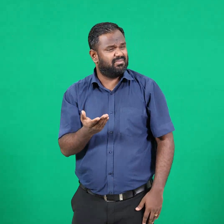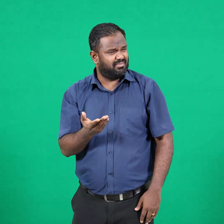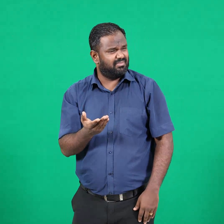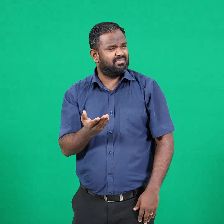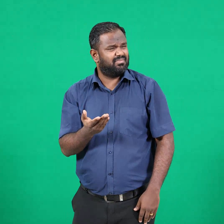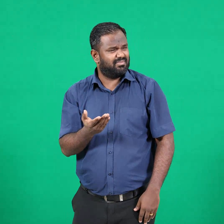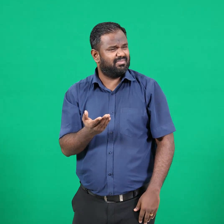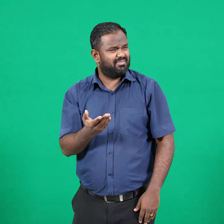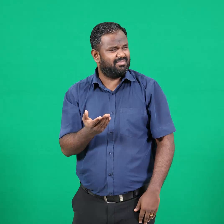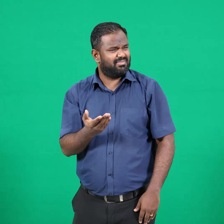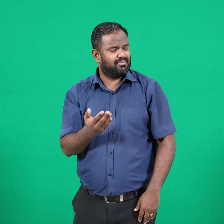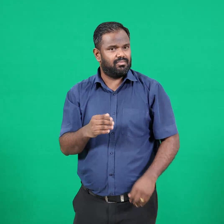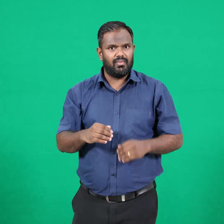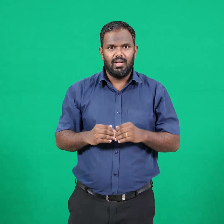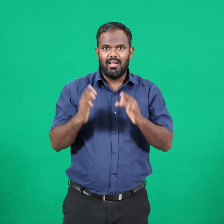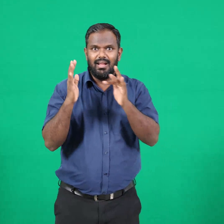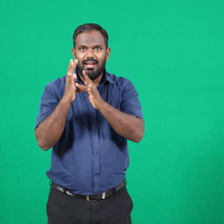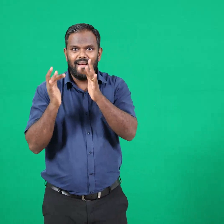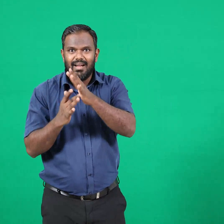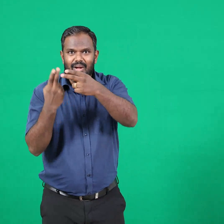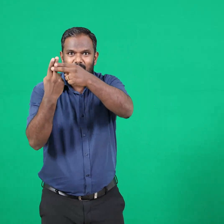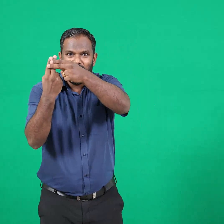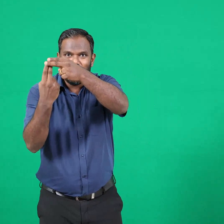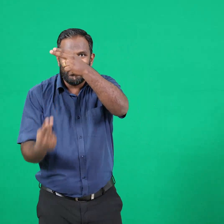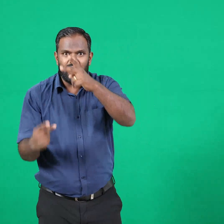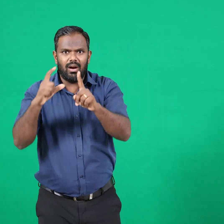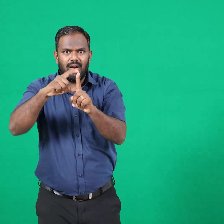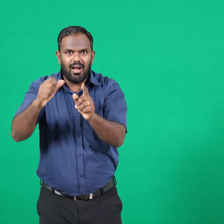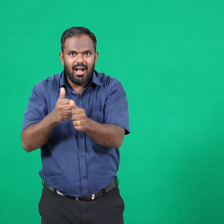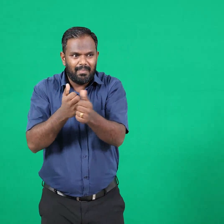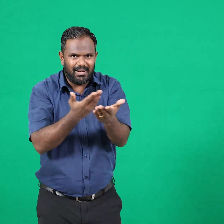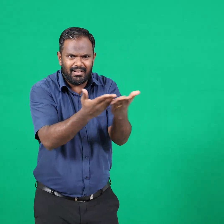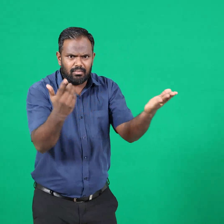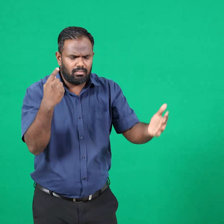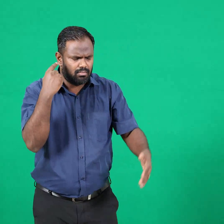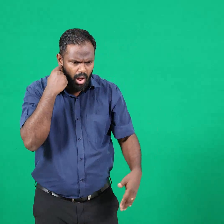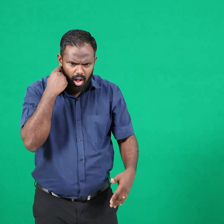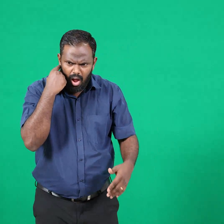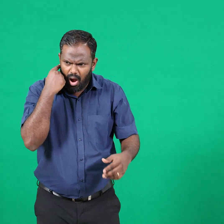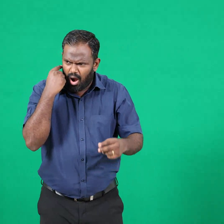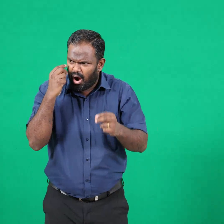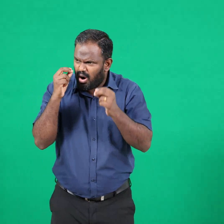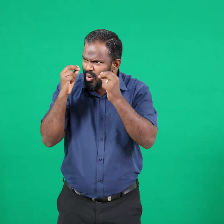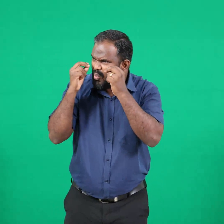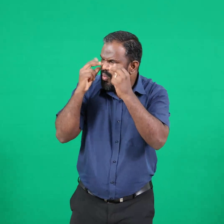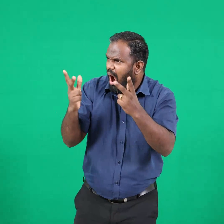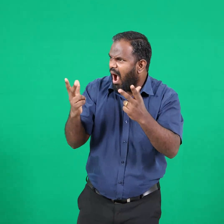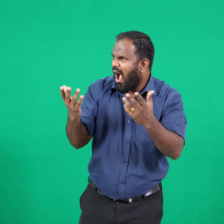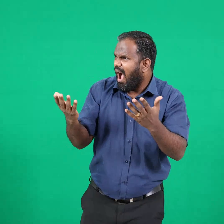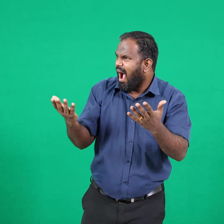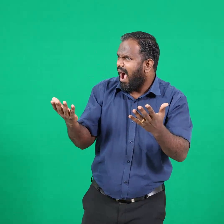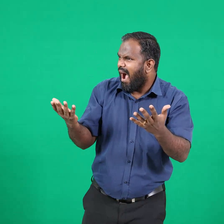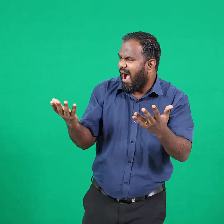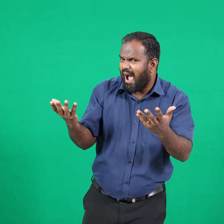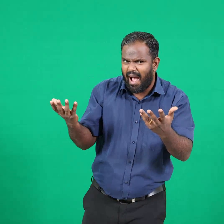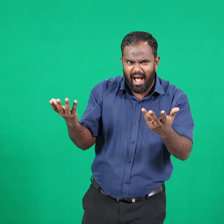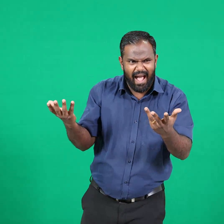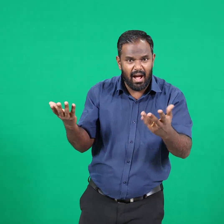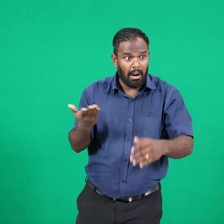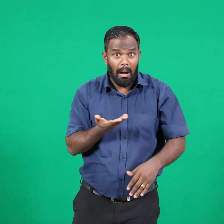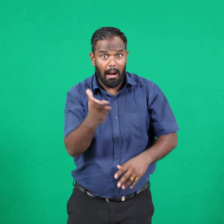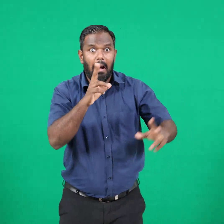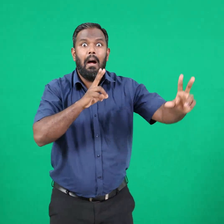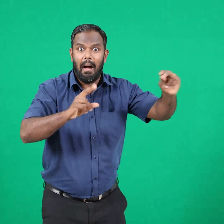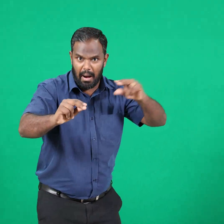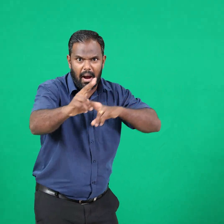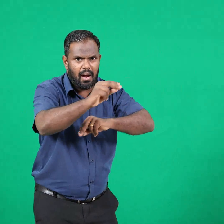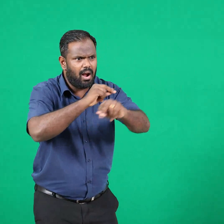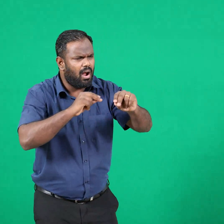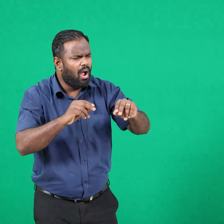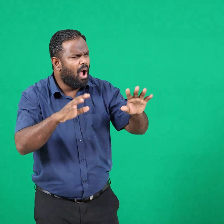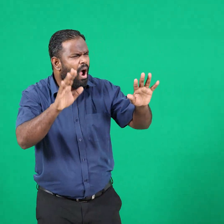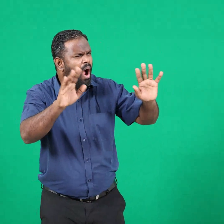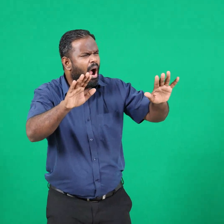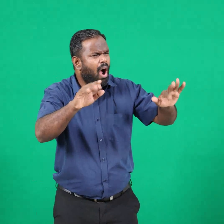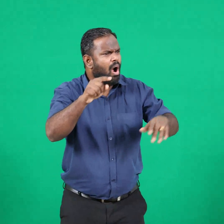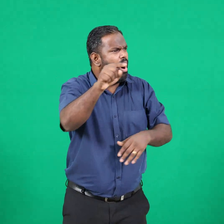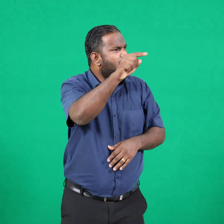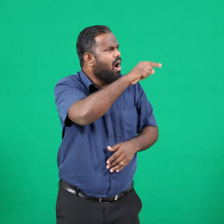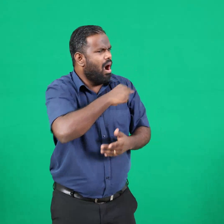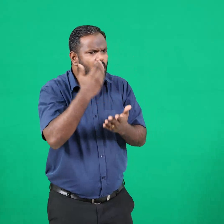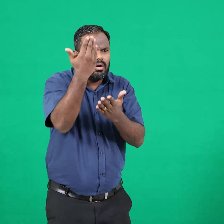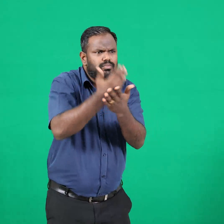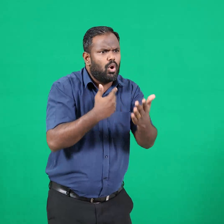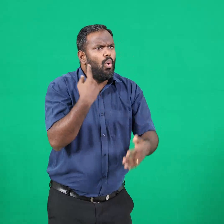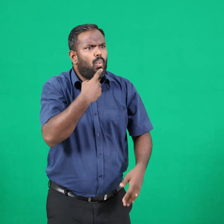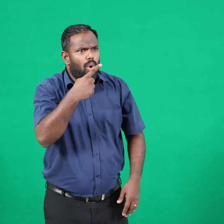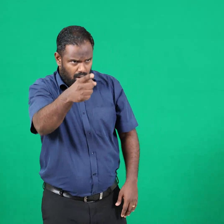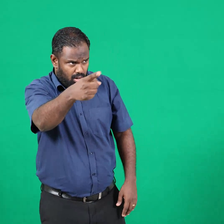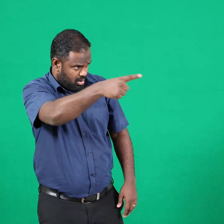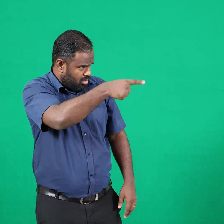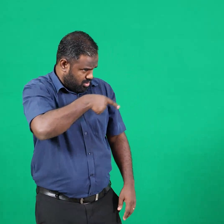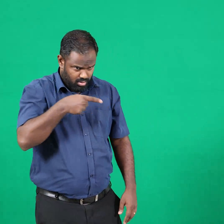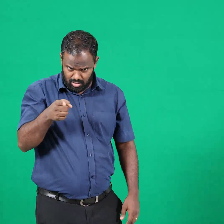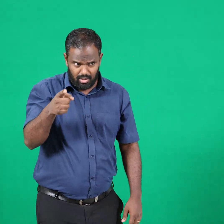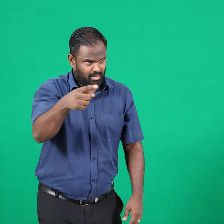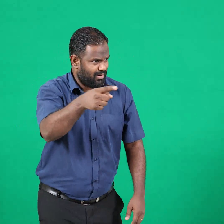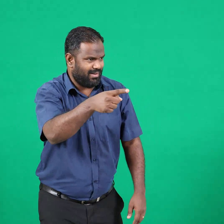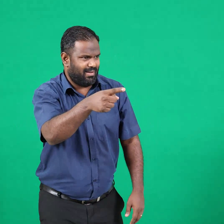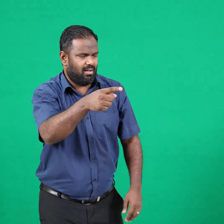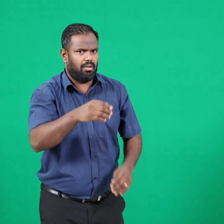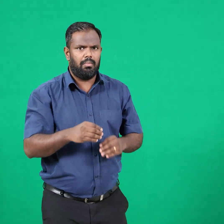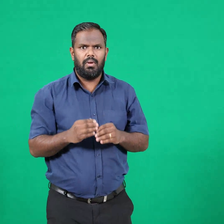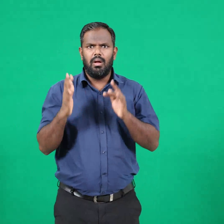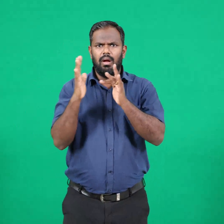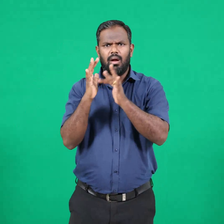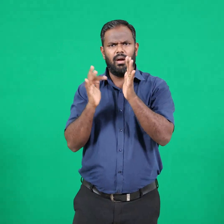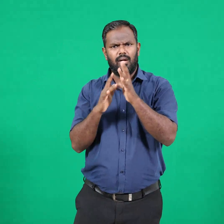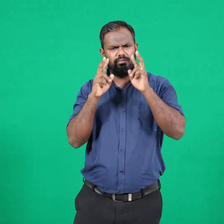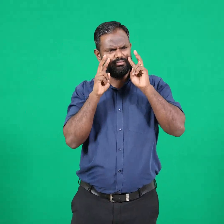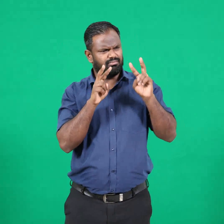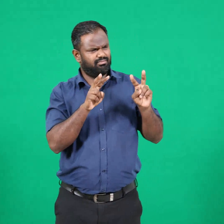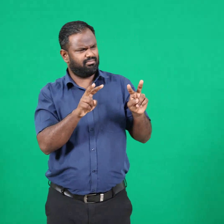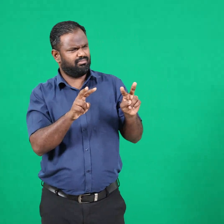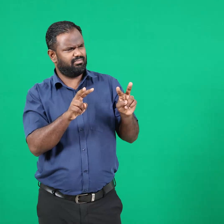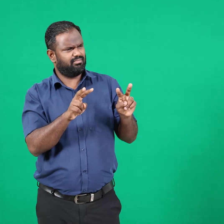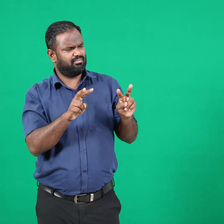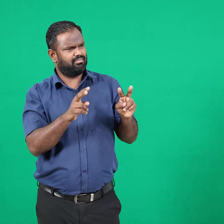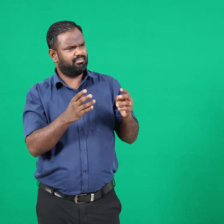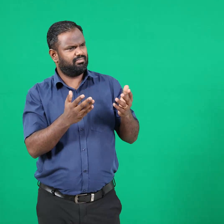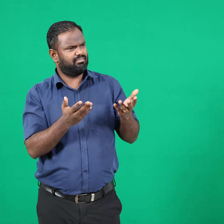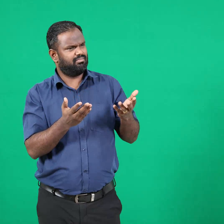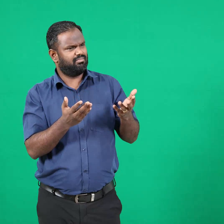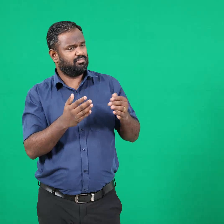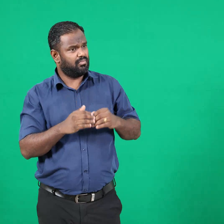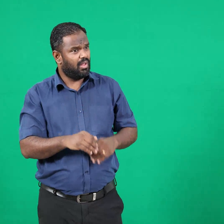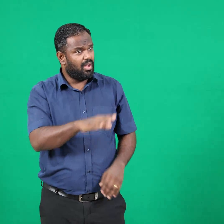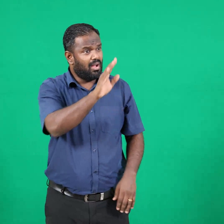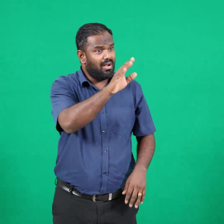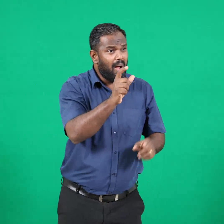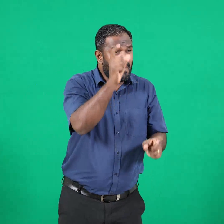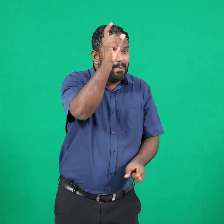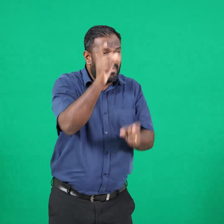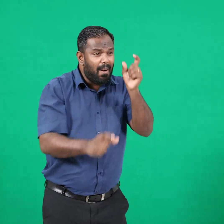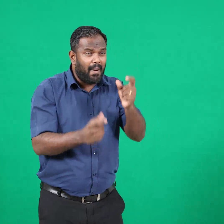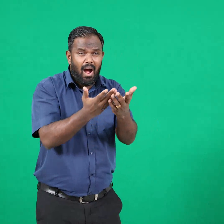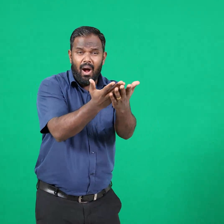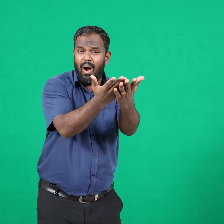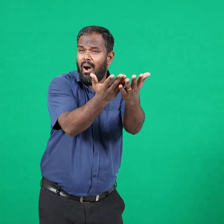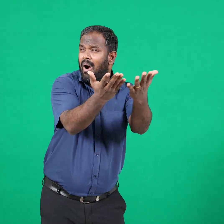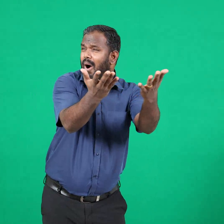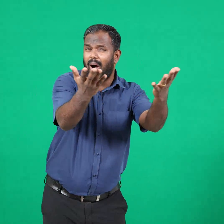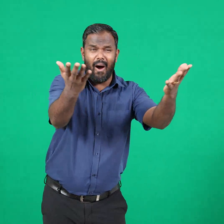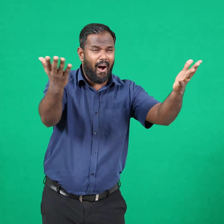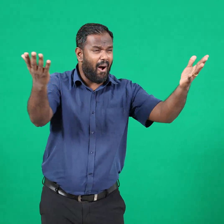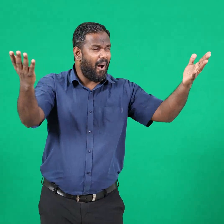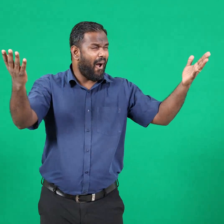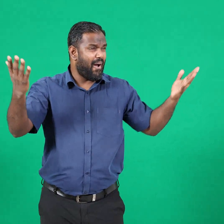When the disciples heard this, they were greatly astonished and asked, "Who then can be saved?"